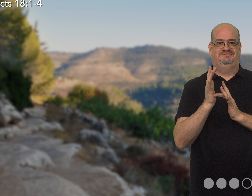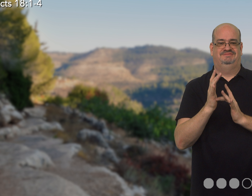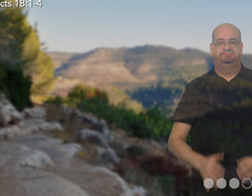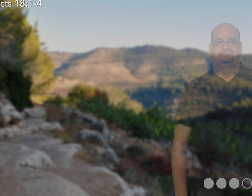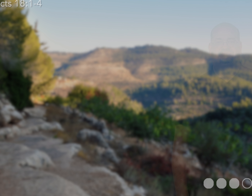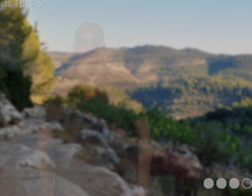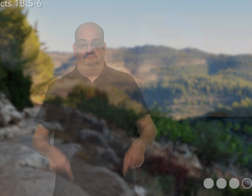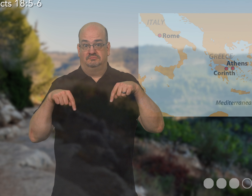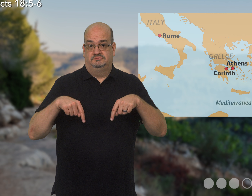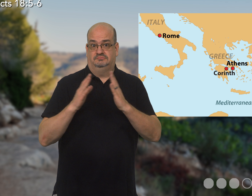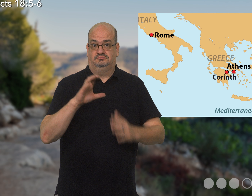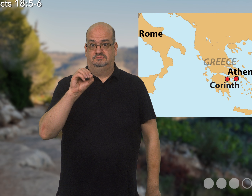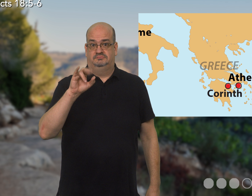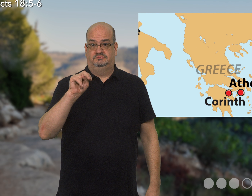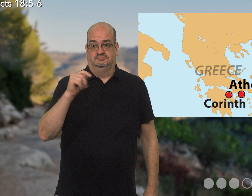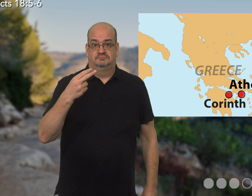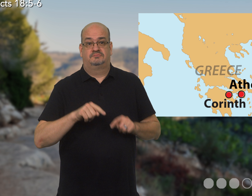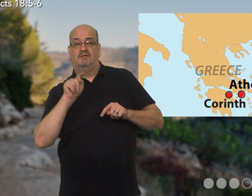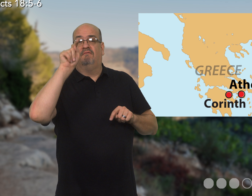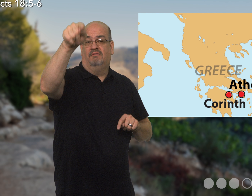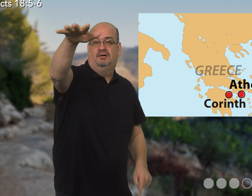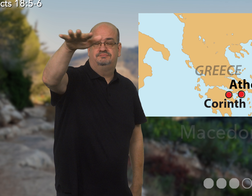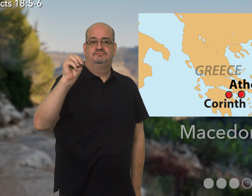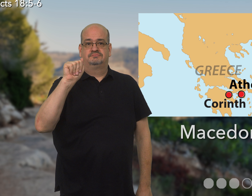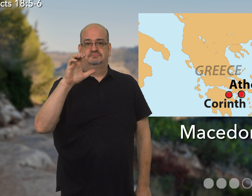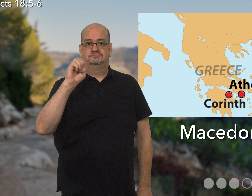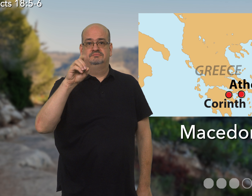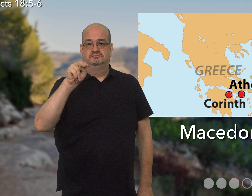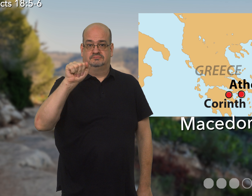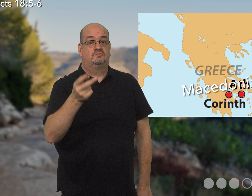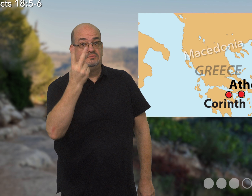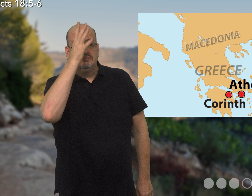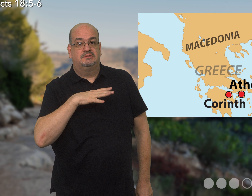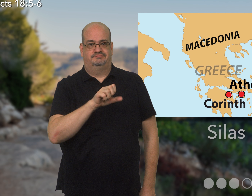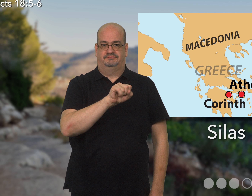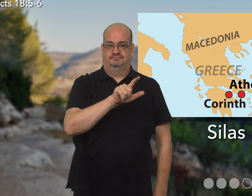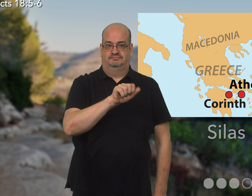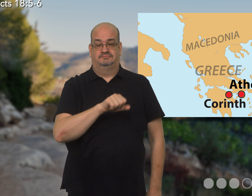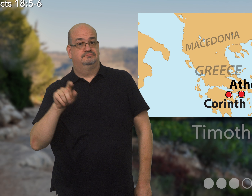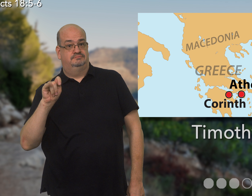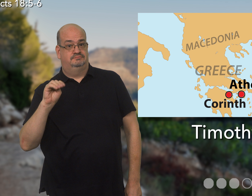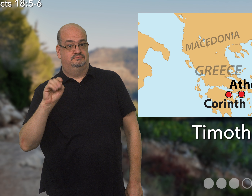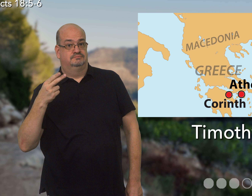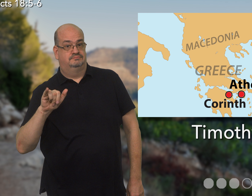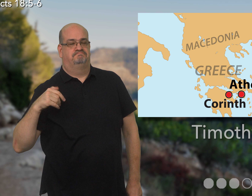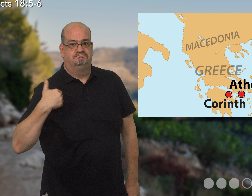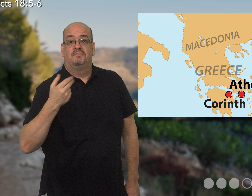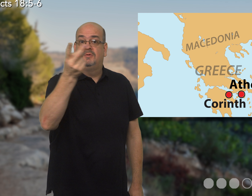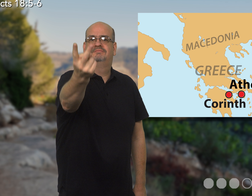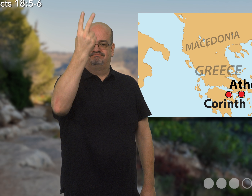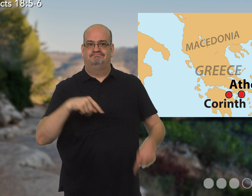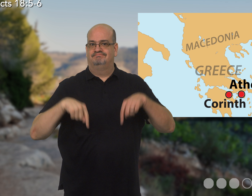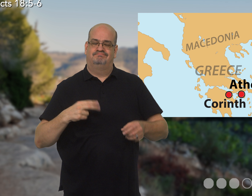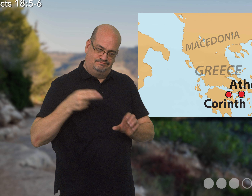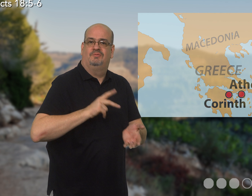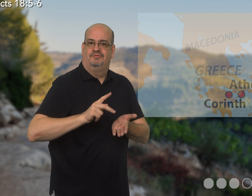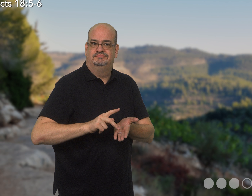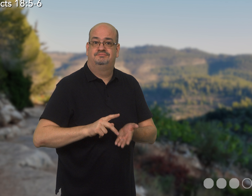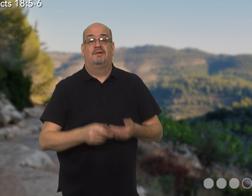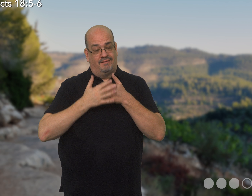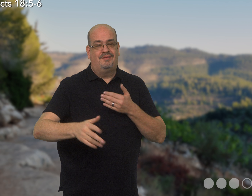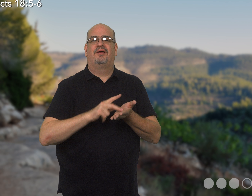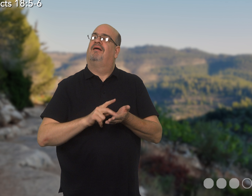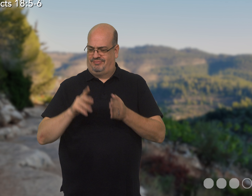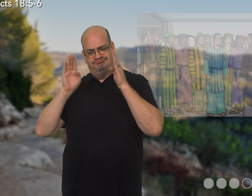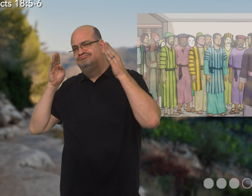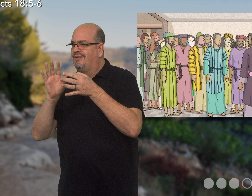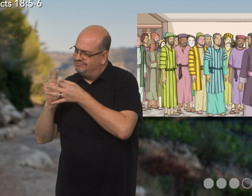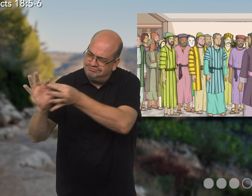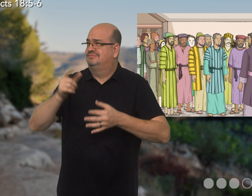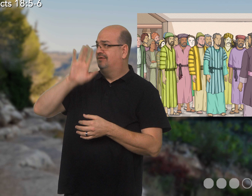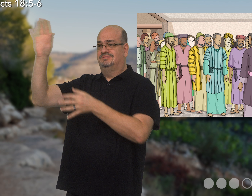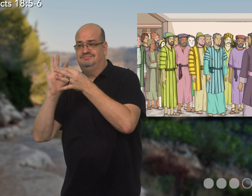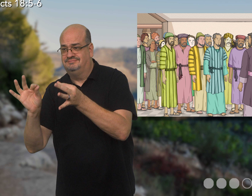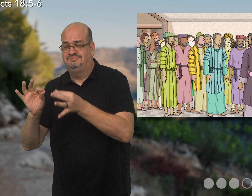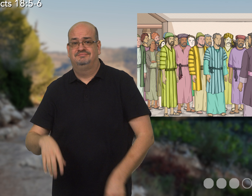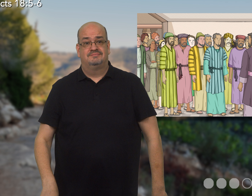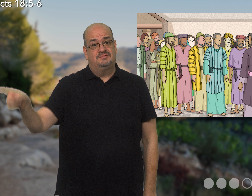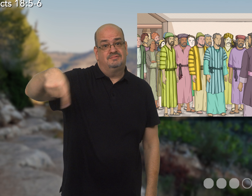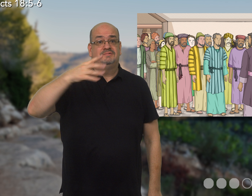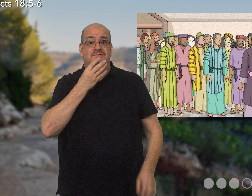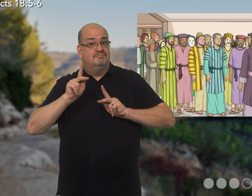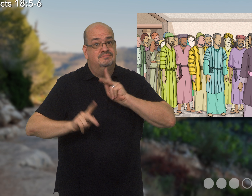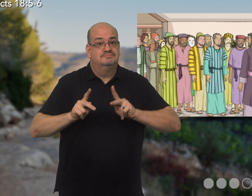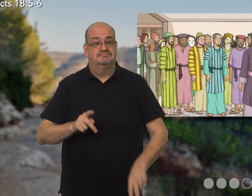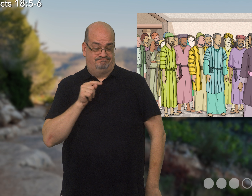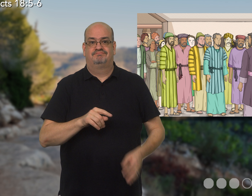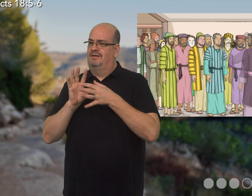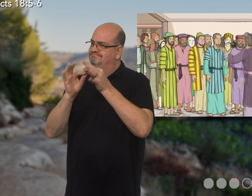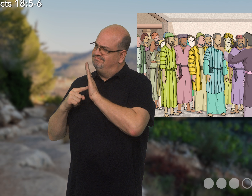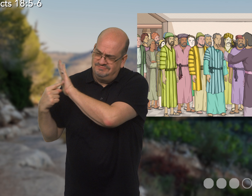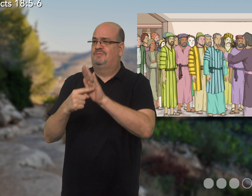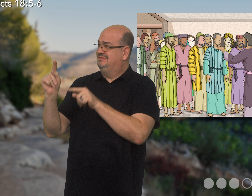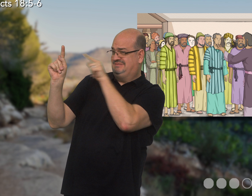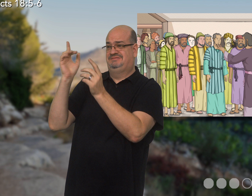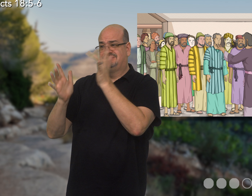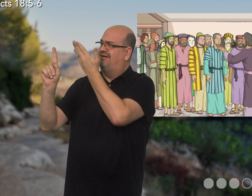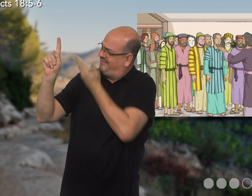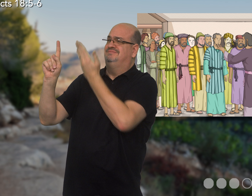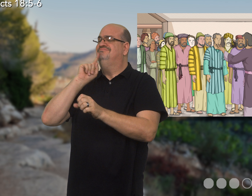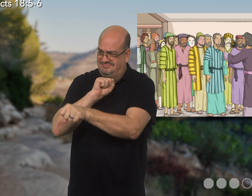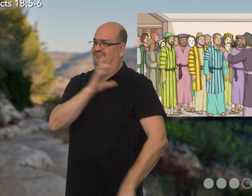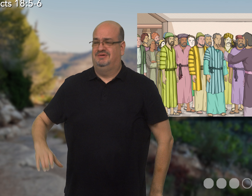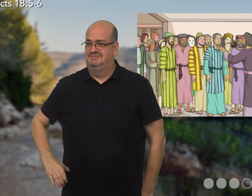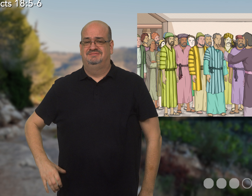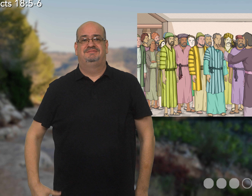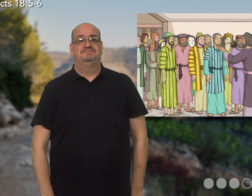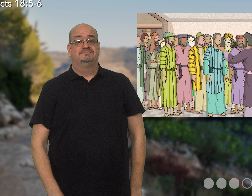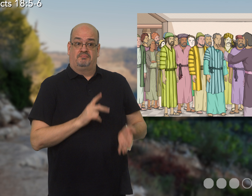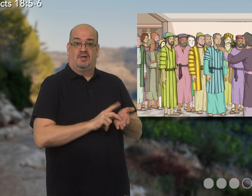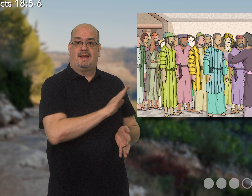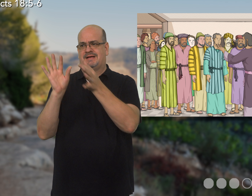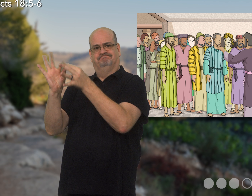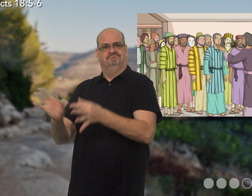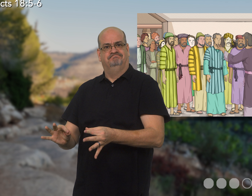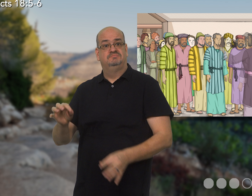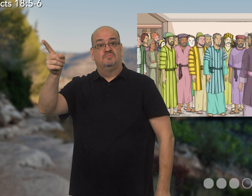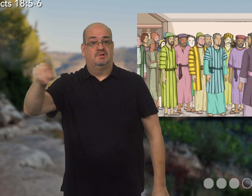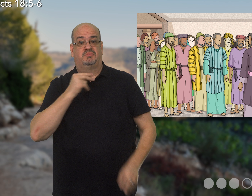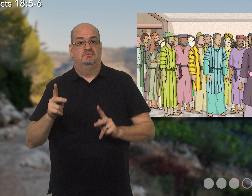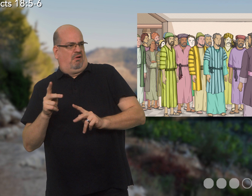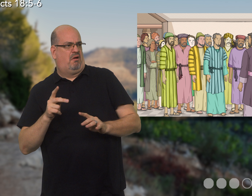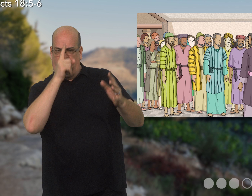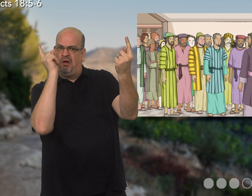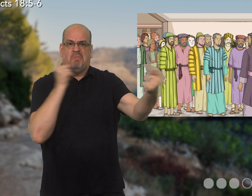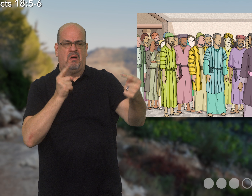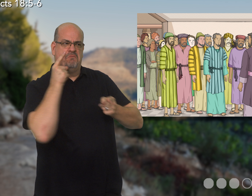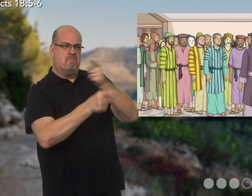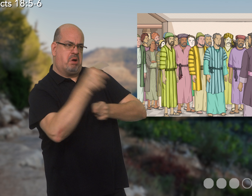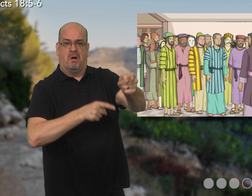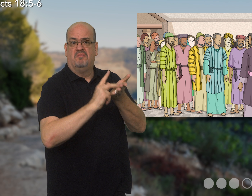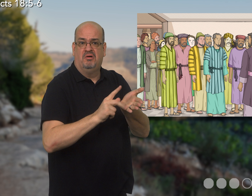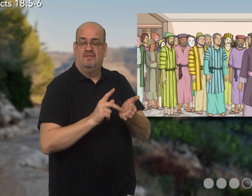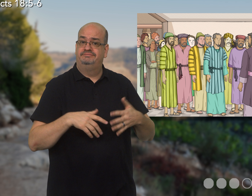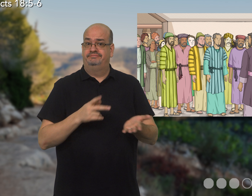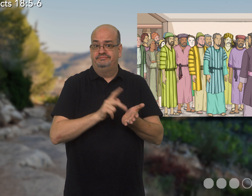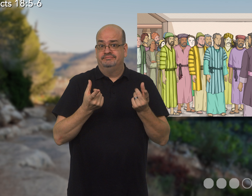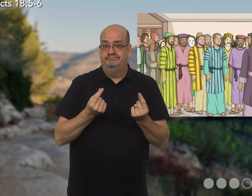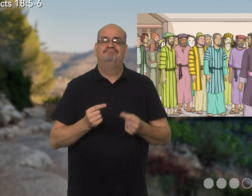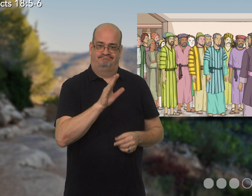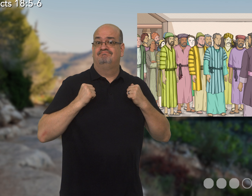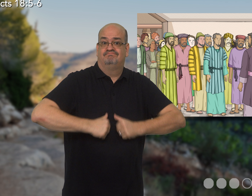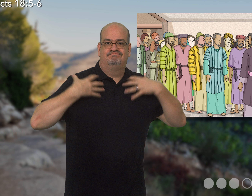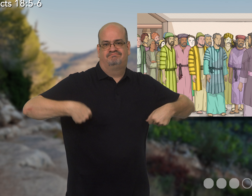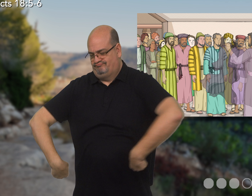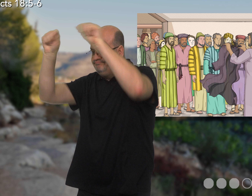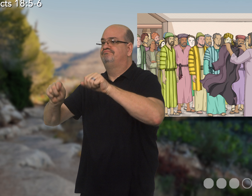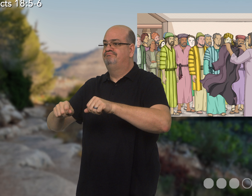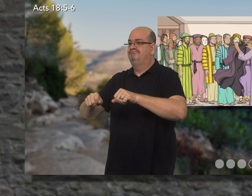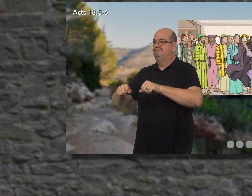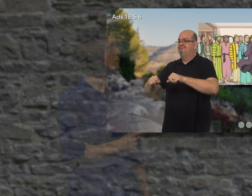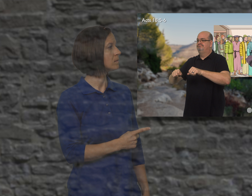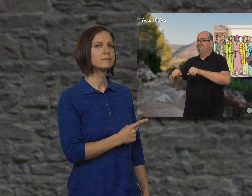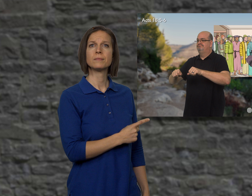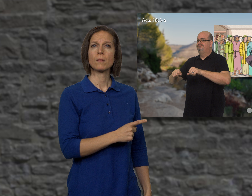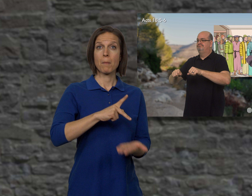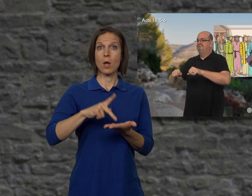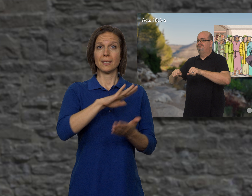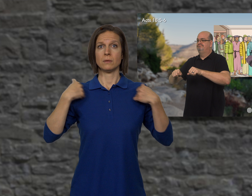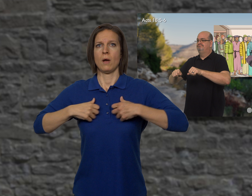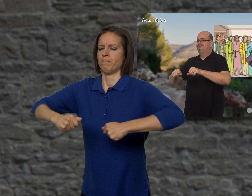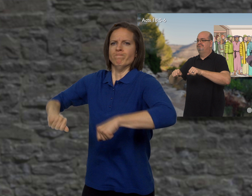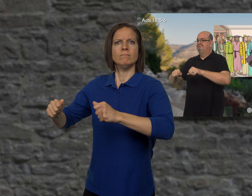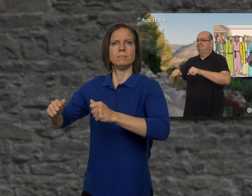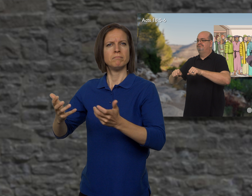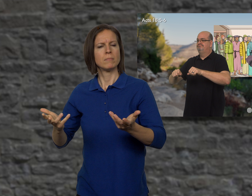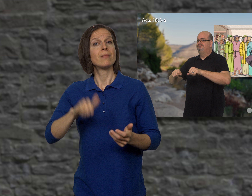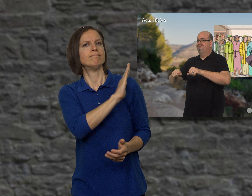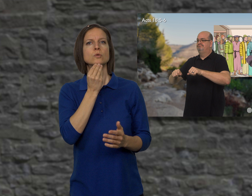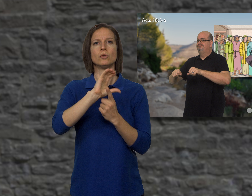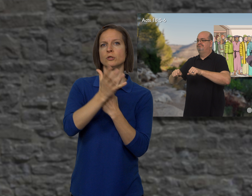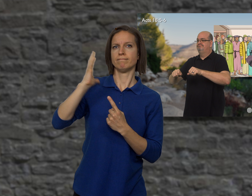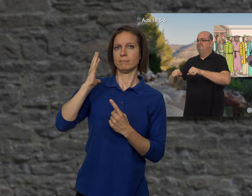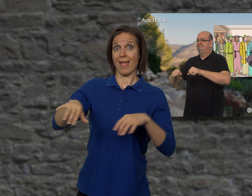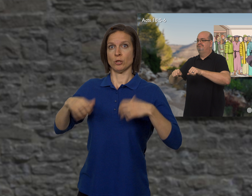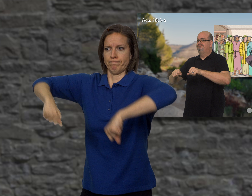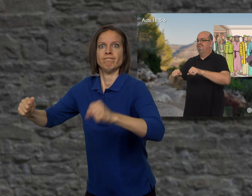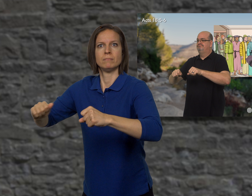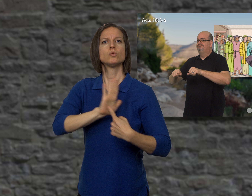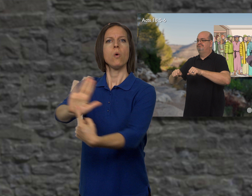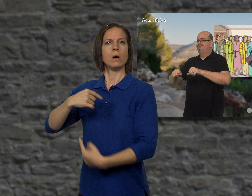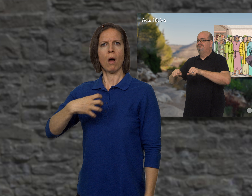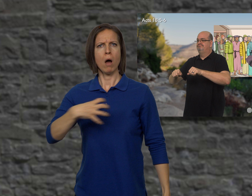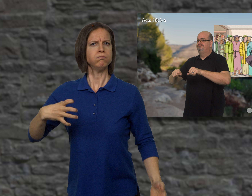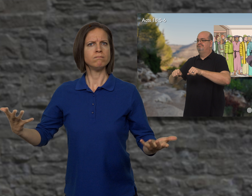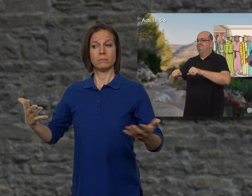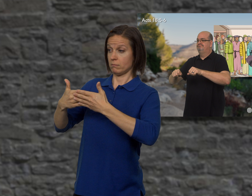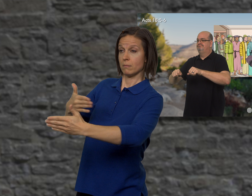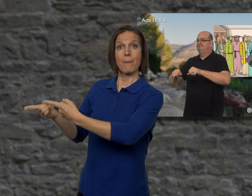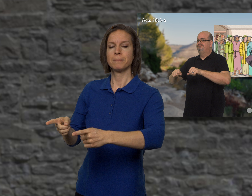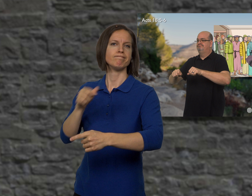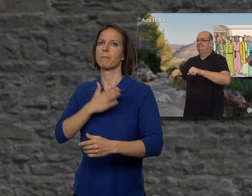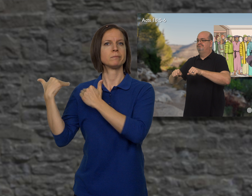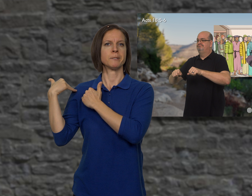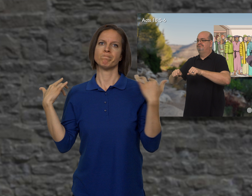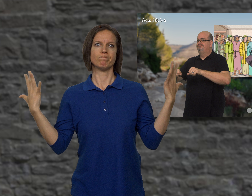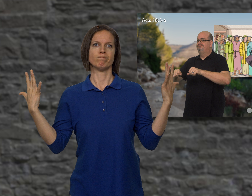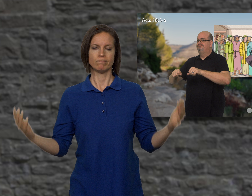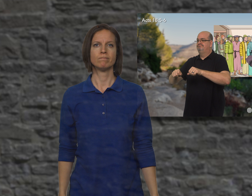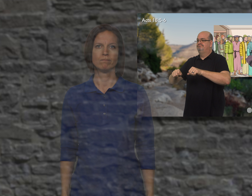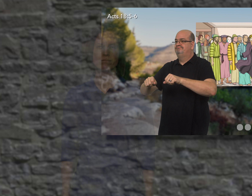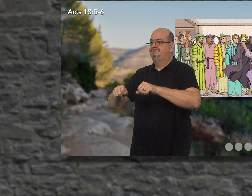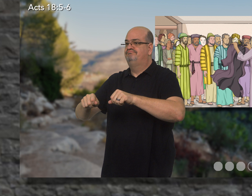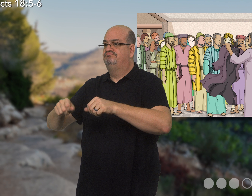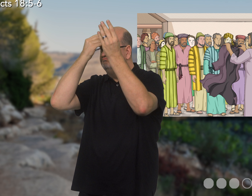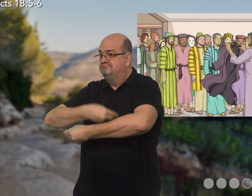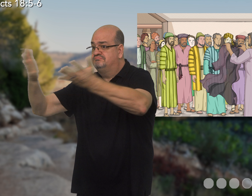And when Silas and Timothy came down from Macedonia, Paul devoted himself fully to the word, testifying to the Jews that Jesus is the Christ.